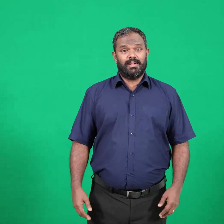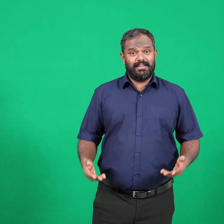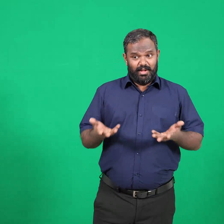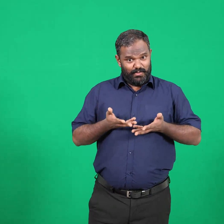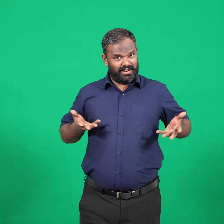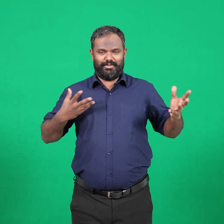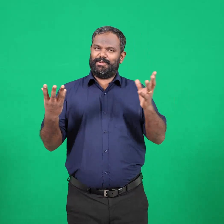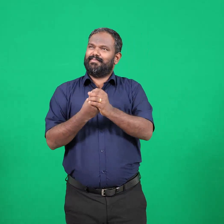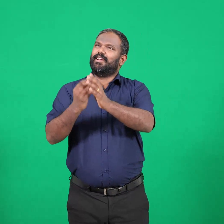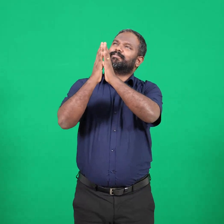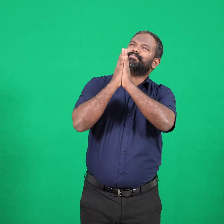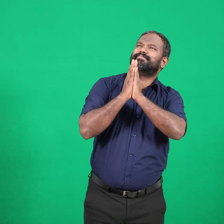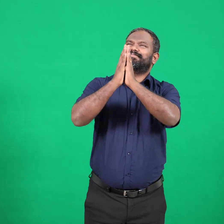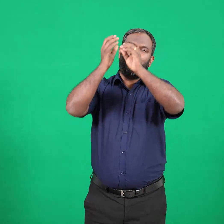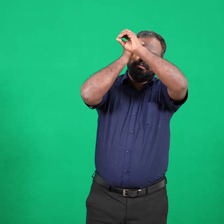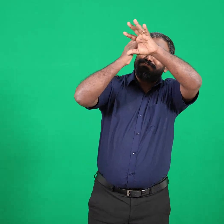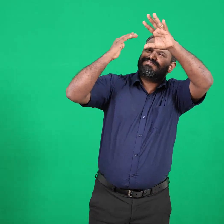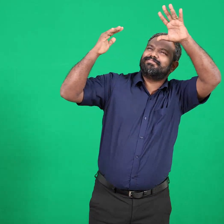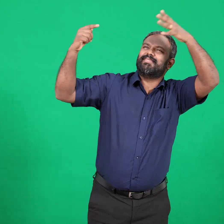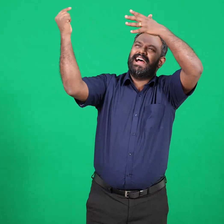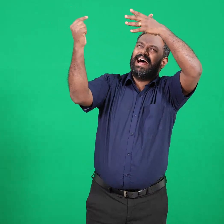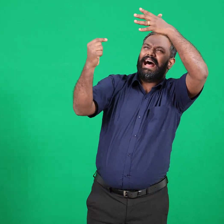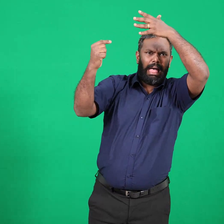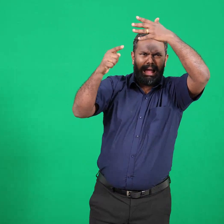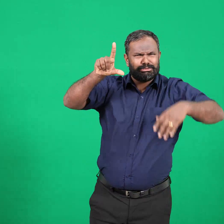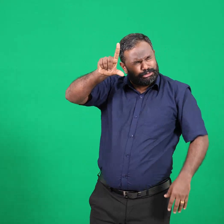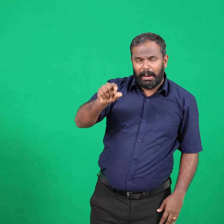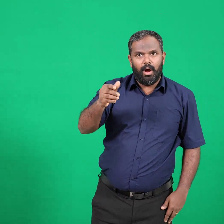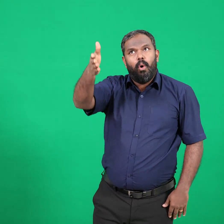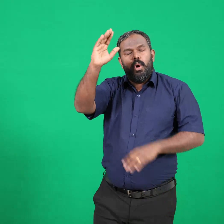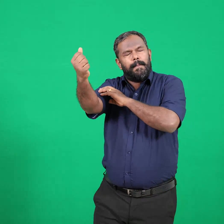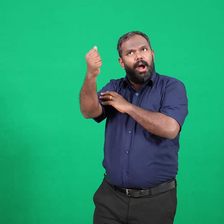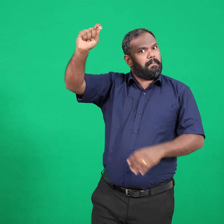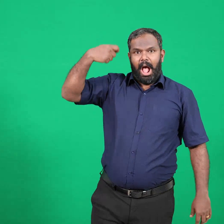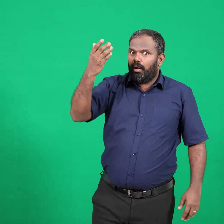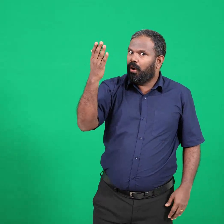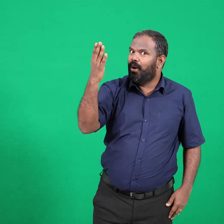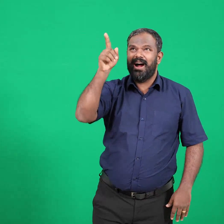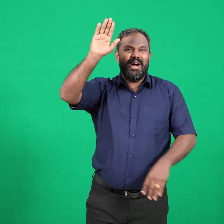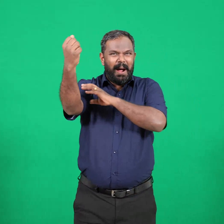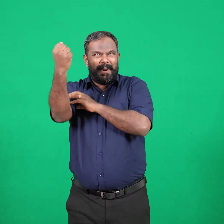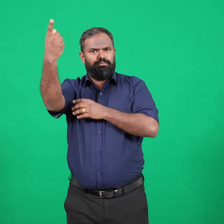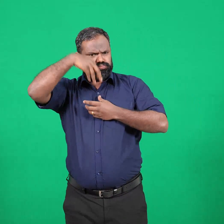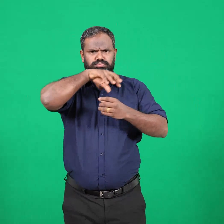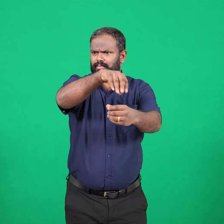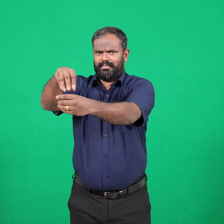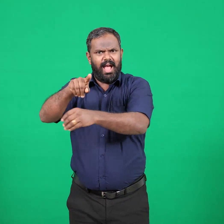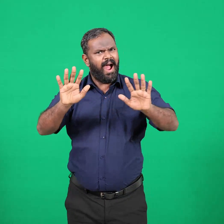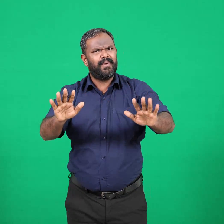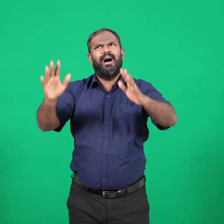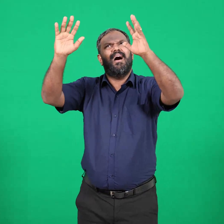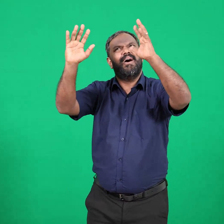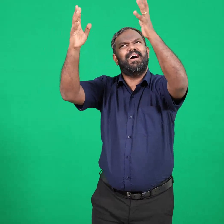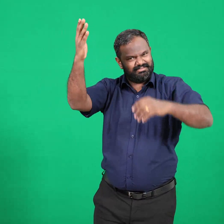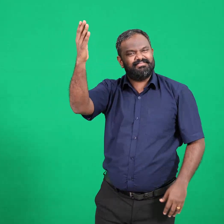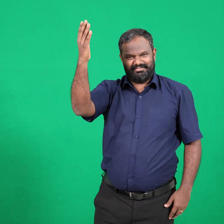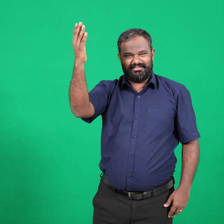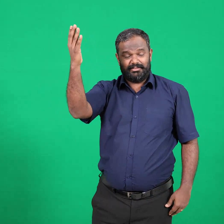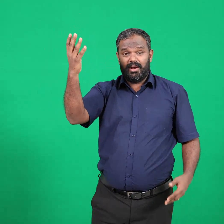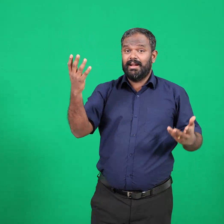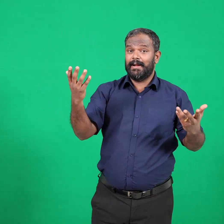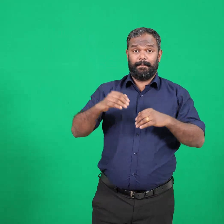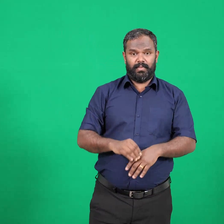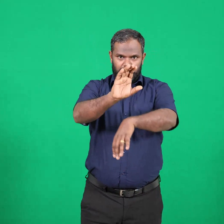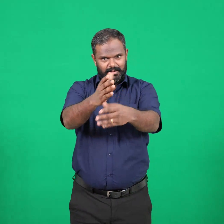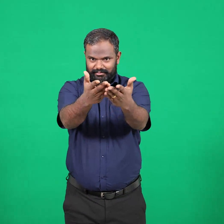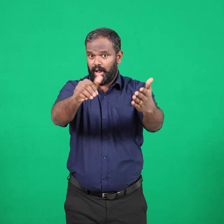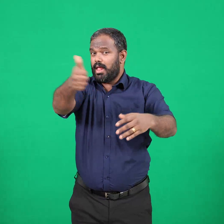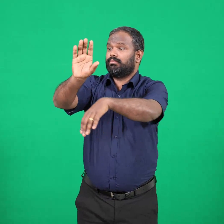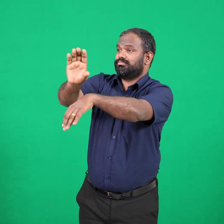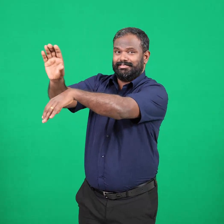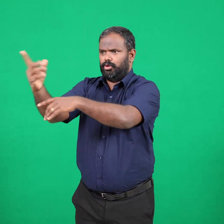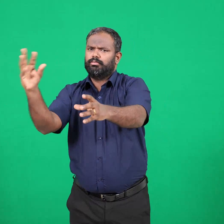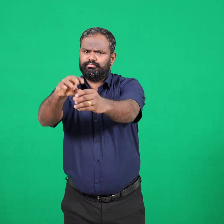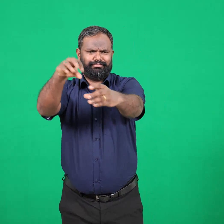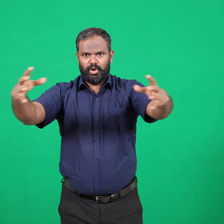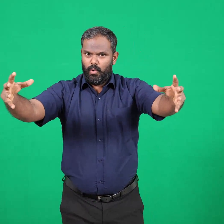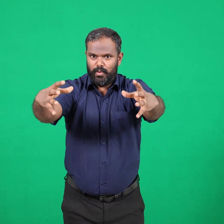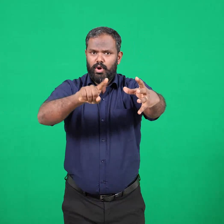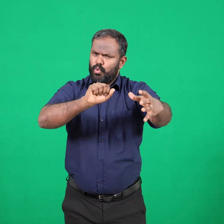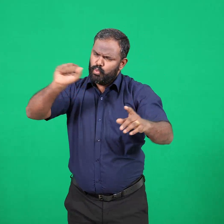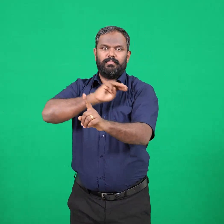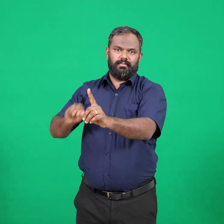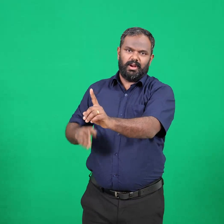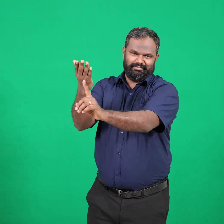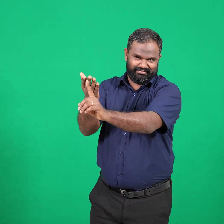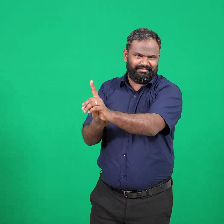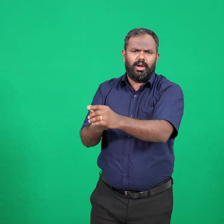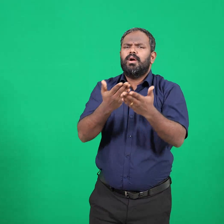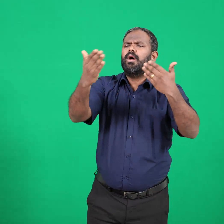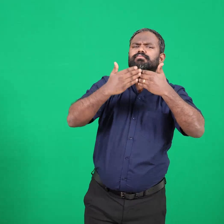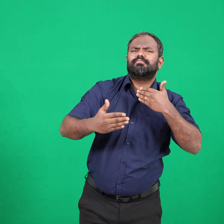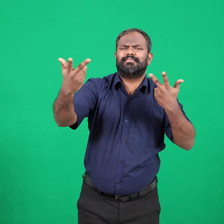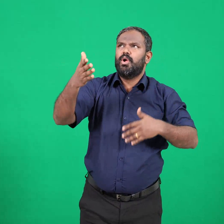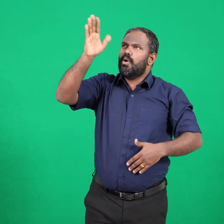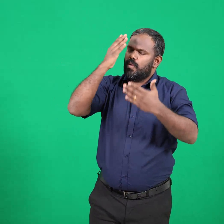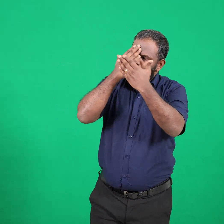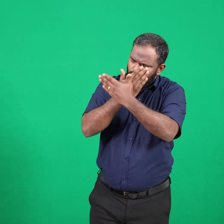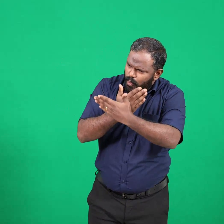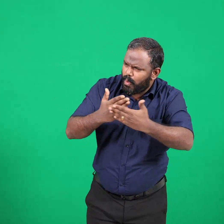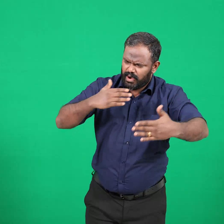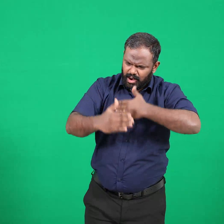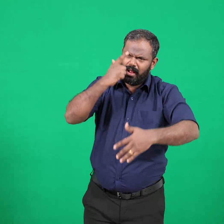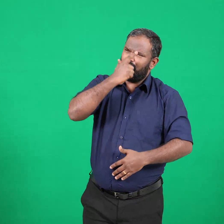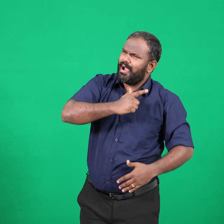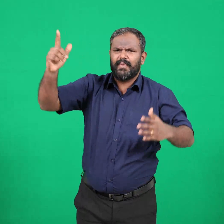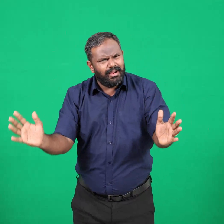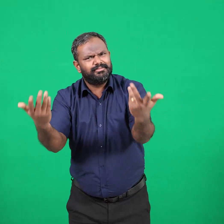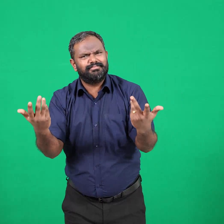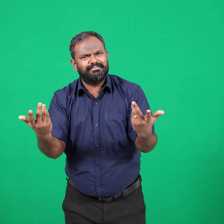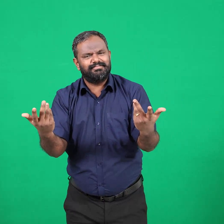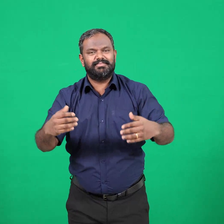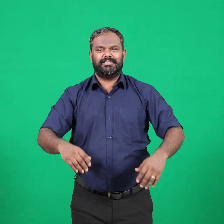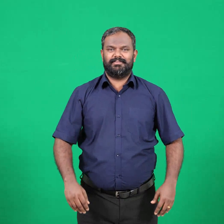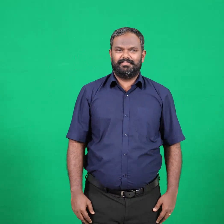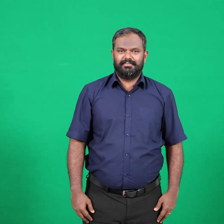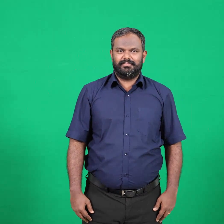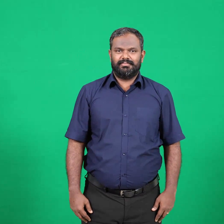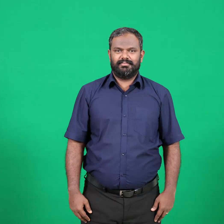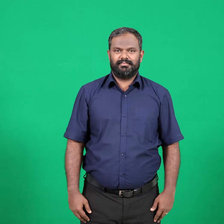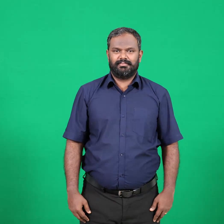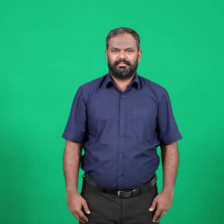Now to Him who is able to do so much more than all we ask or imagine, according to His power that is at work within us, to Him be the glory in the church and in Christ Jesus throughout all generations, forever and ever.